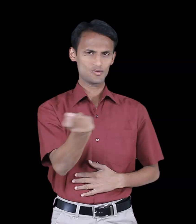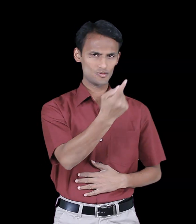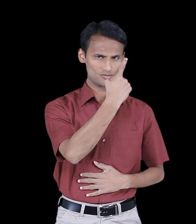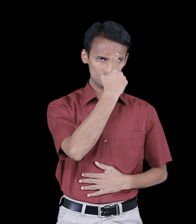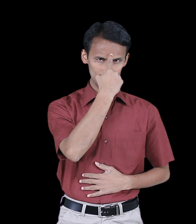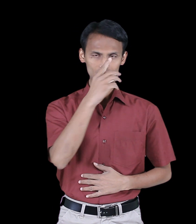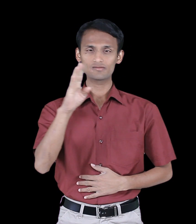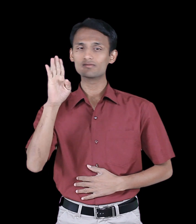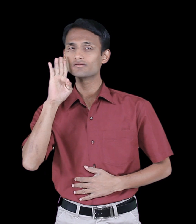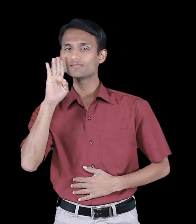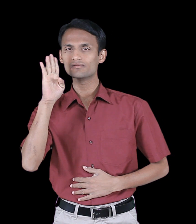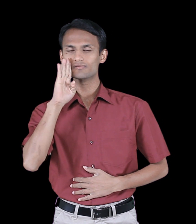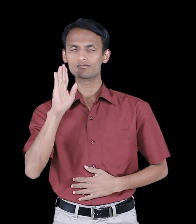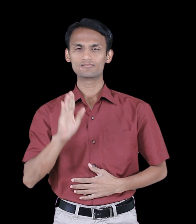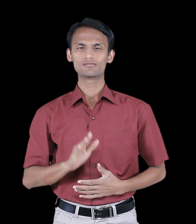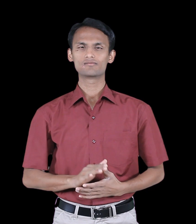David and Bathsheba